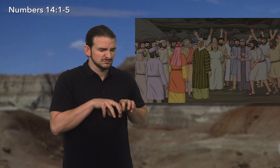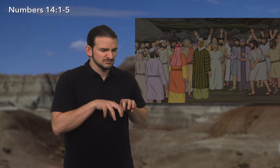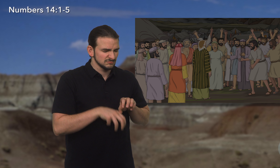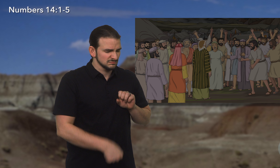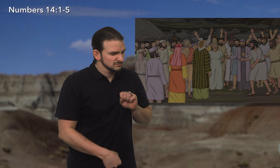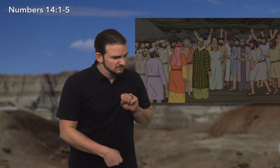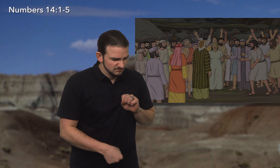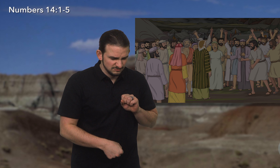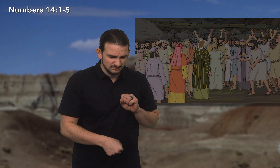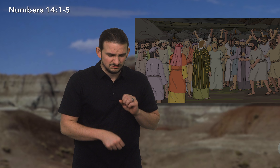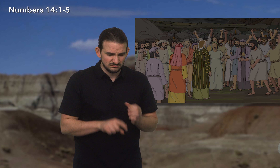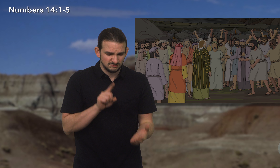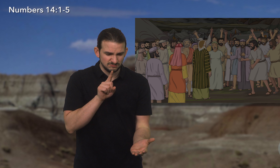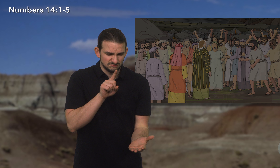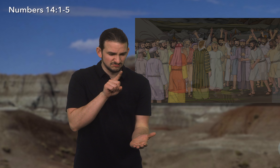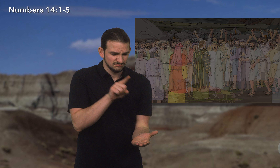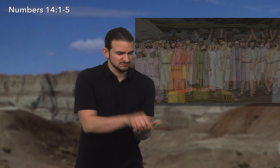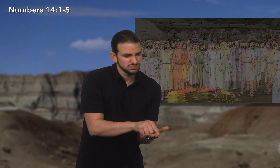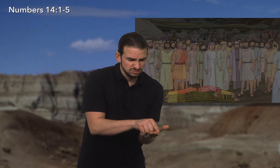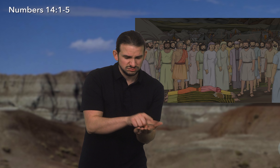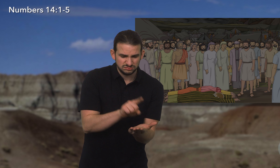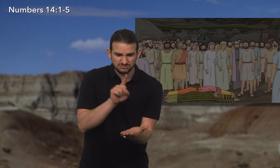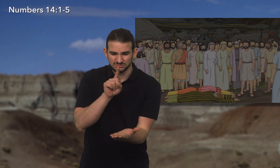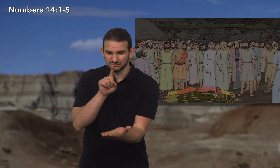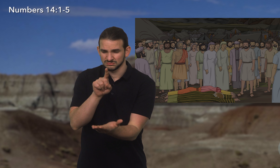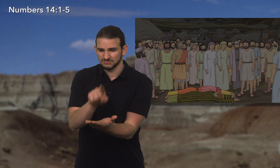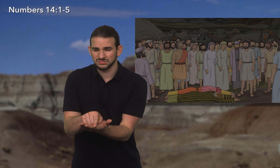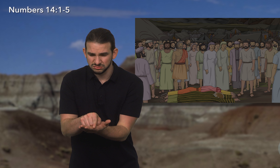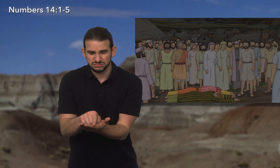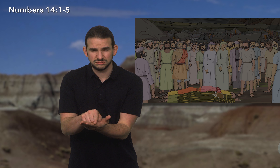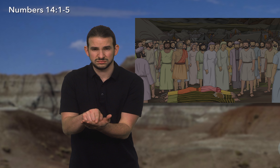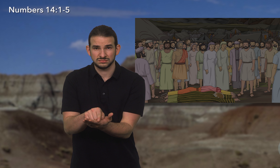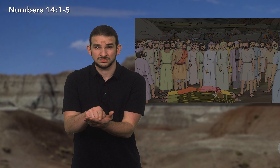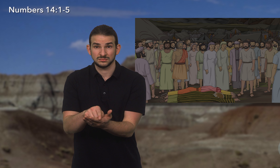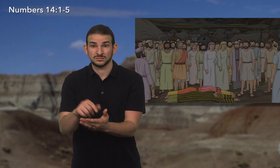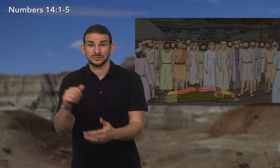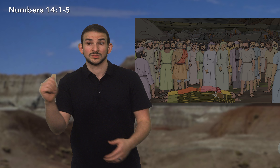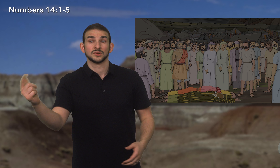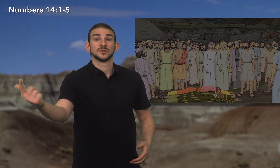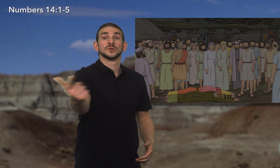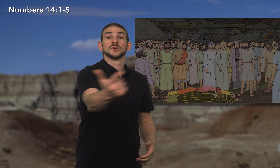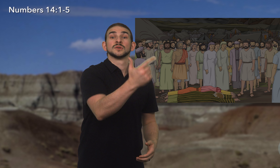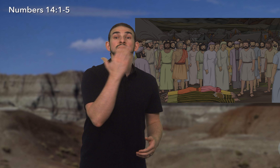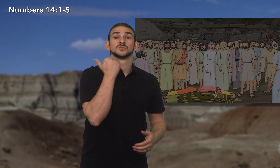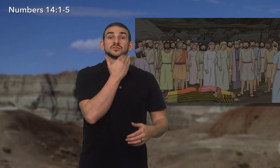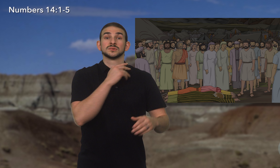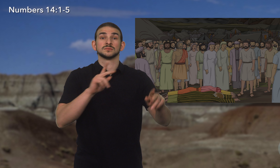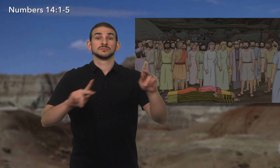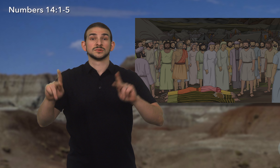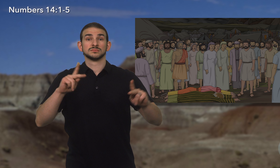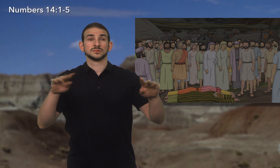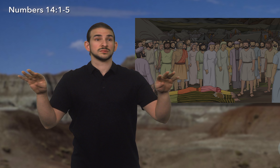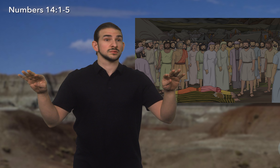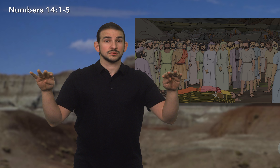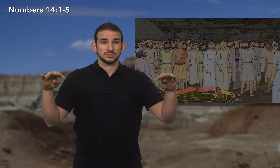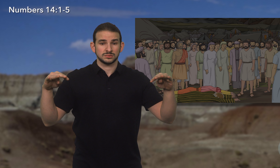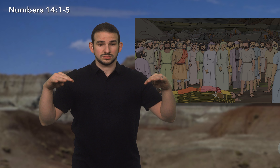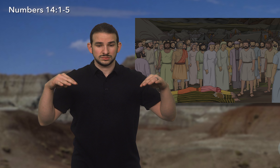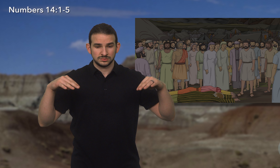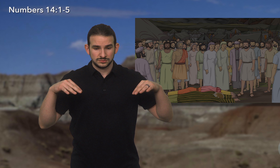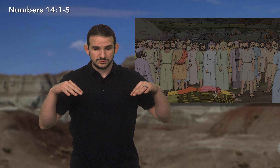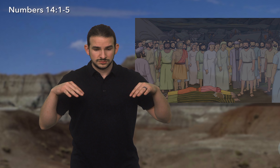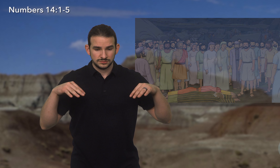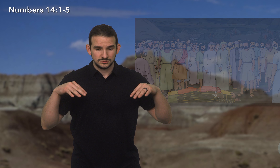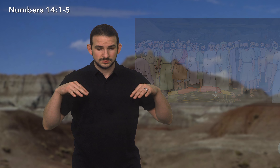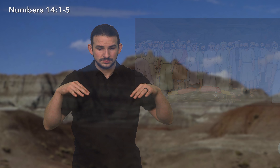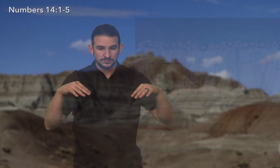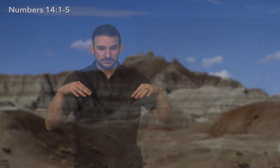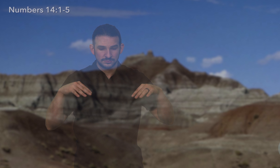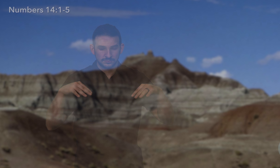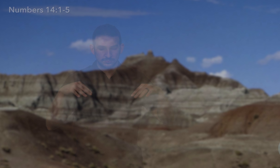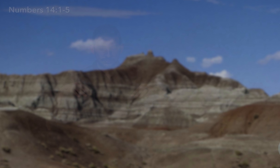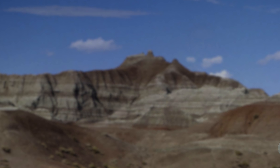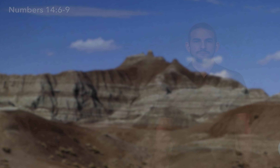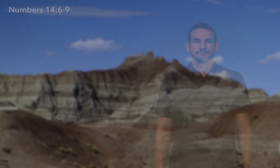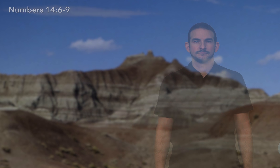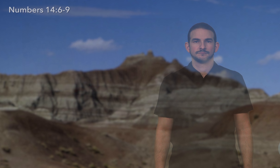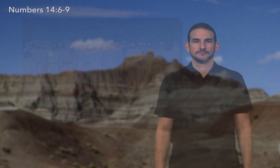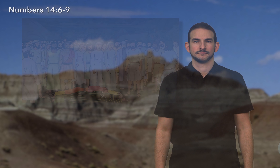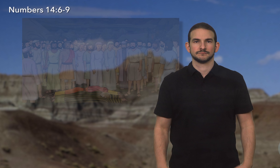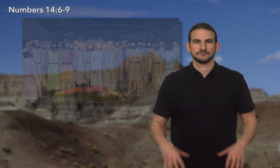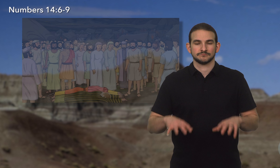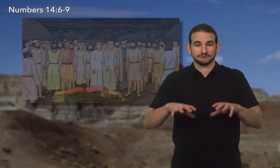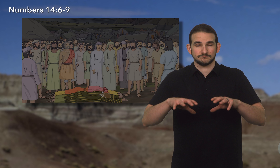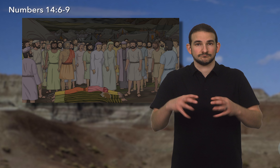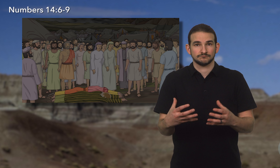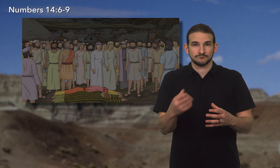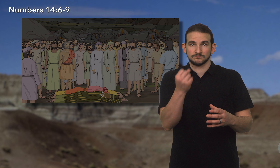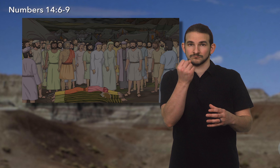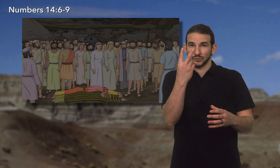Then Moses and Aaron fell facedown before the whole assembly of the congregation of Israel.